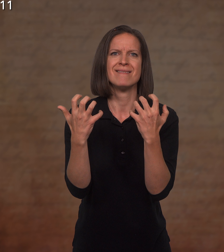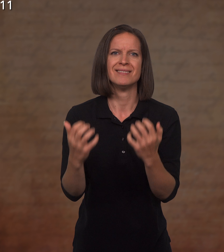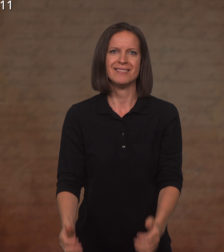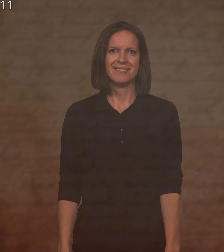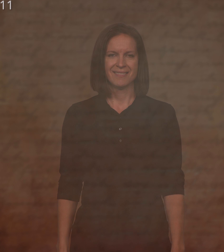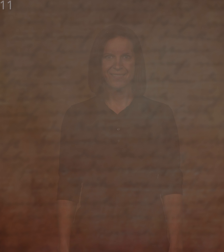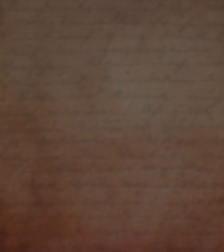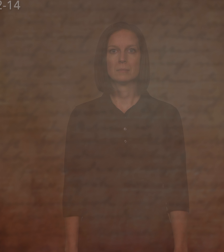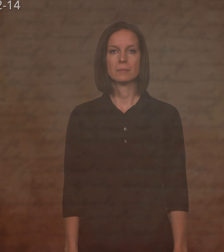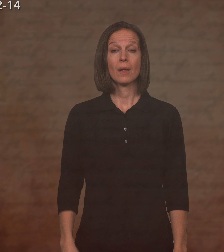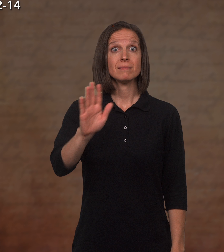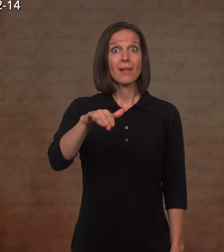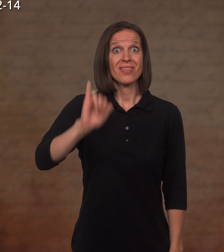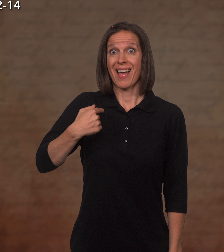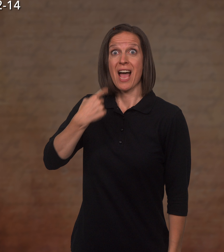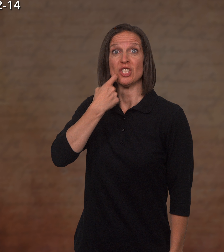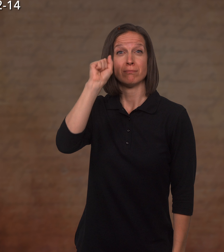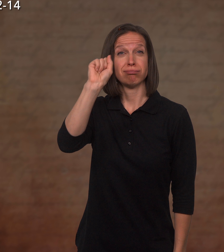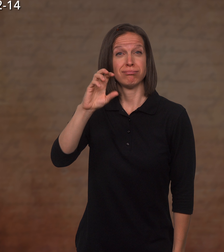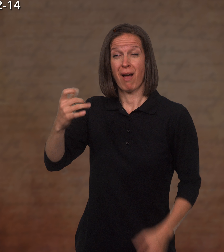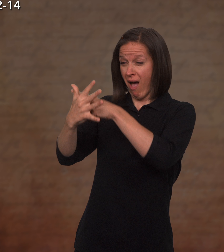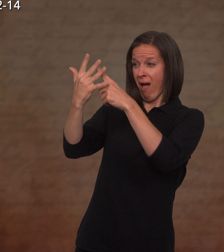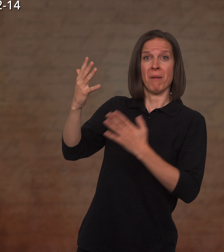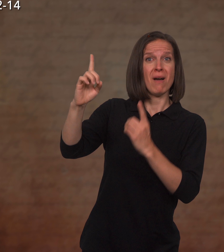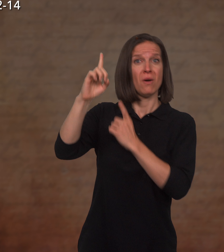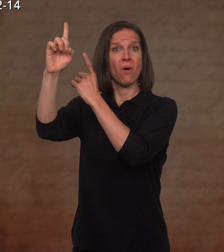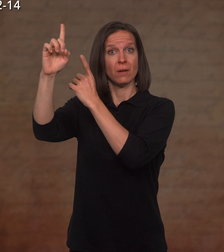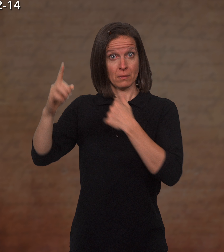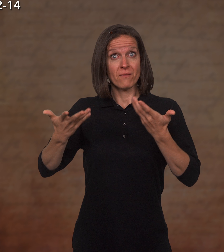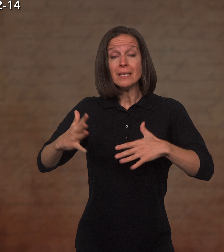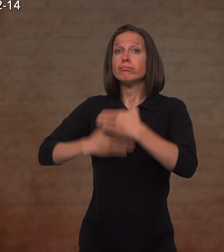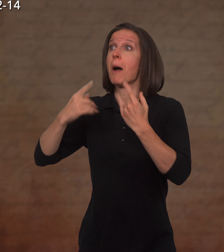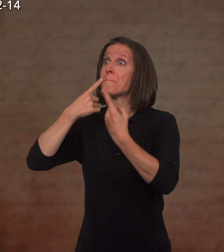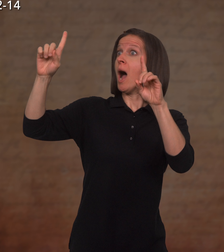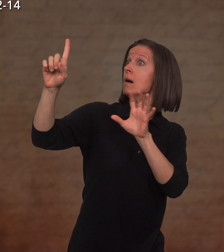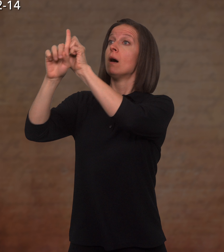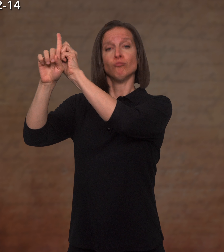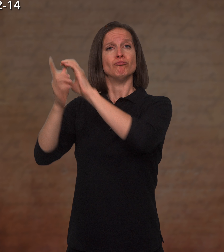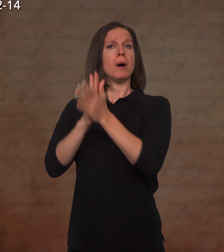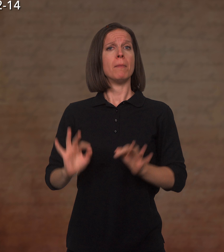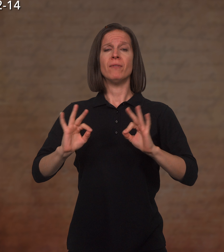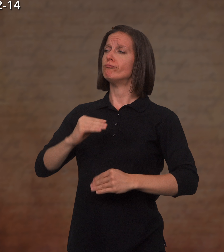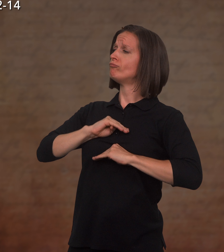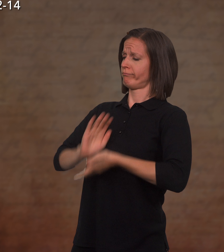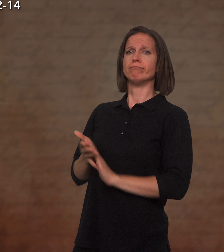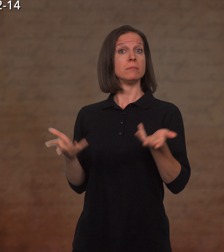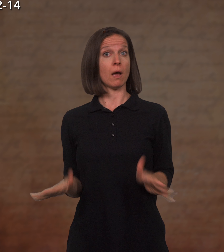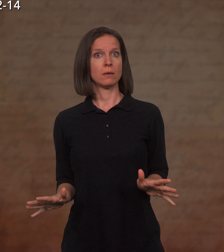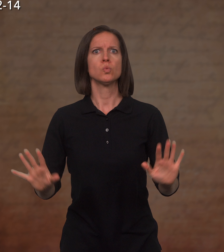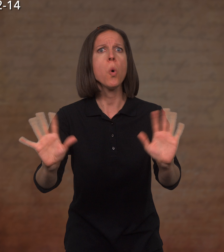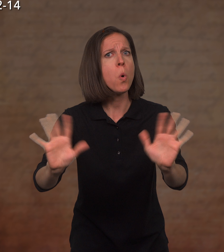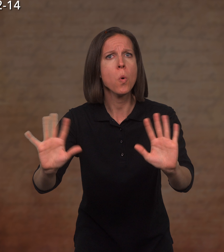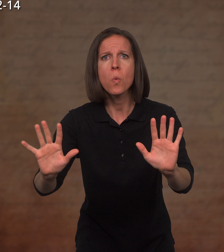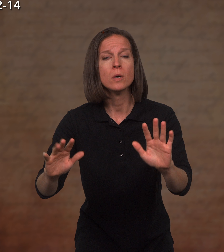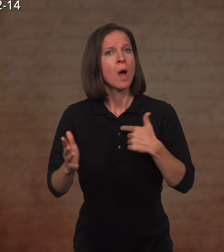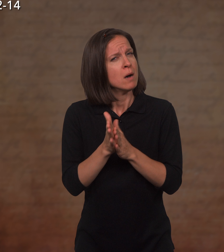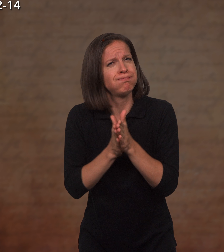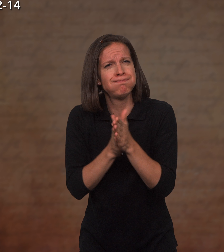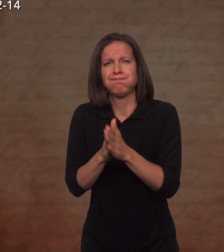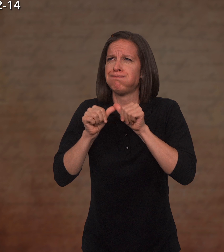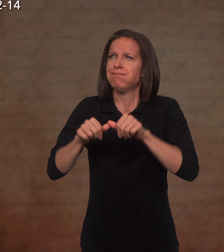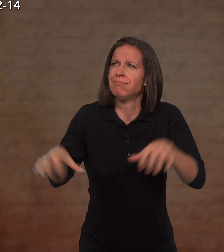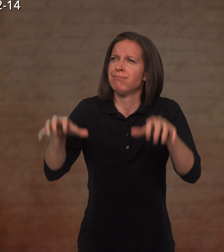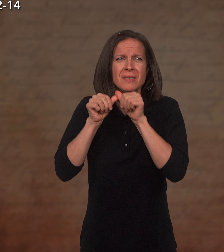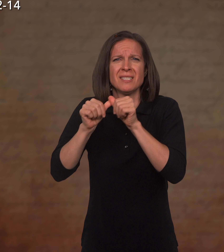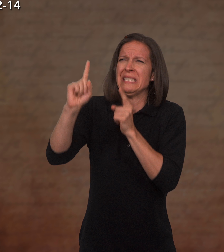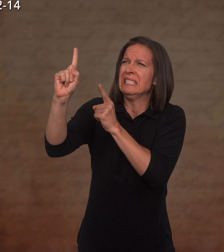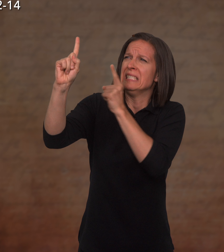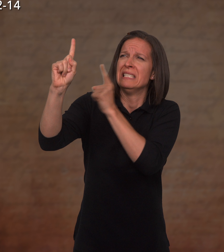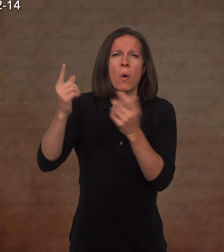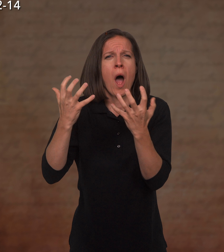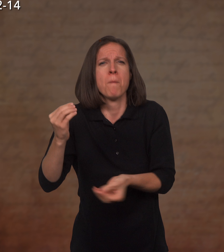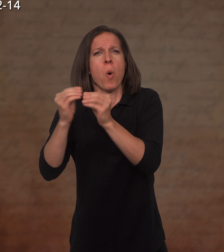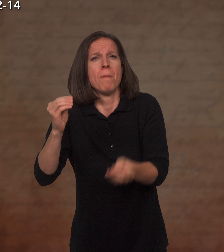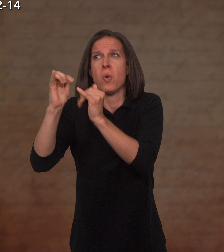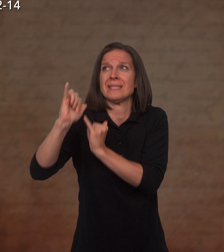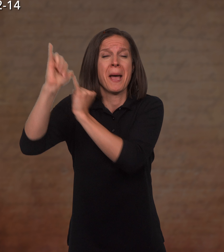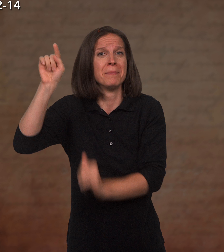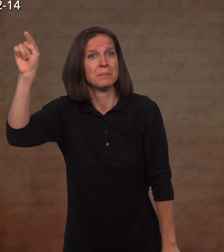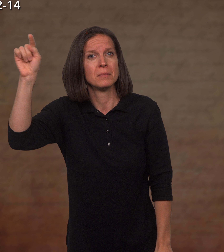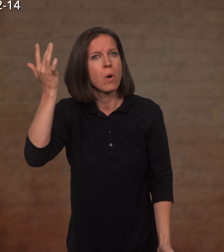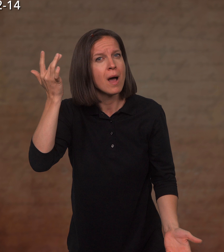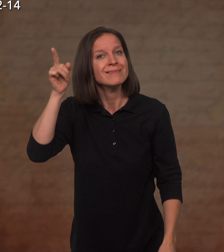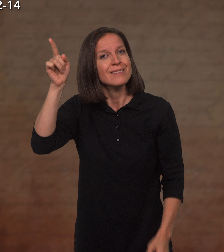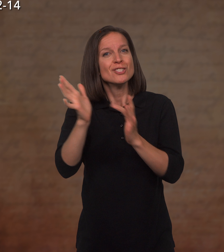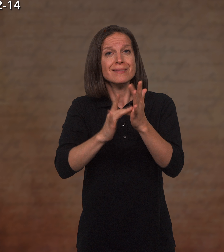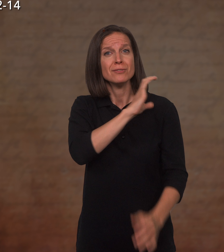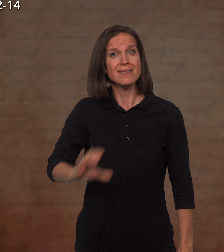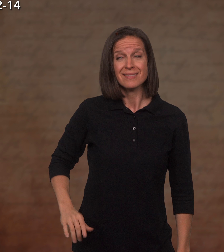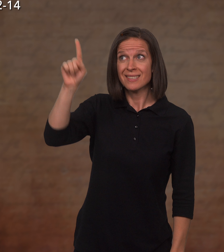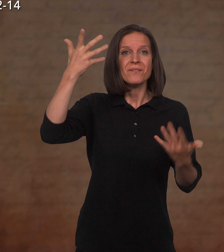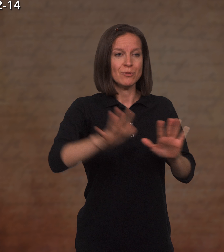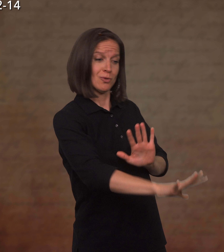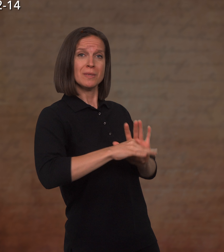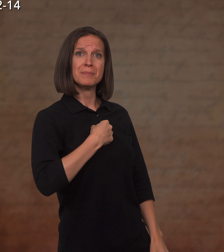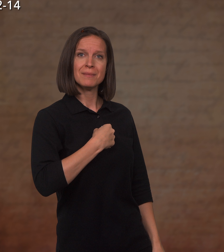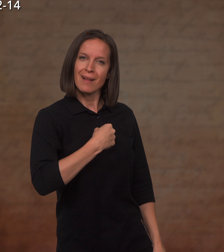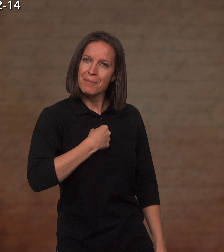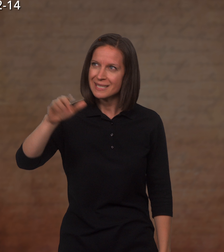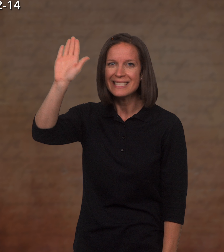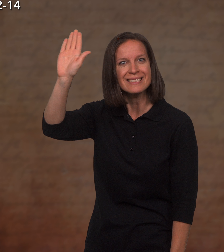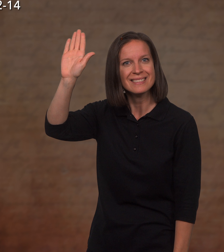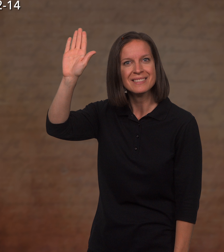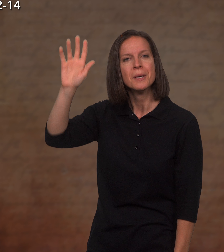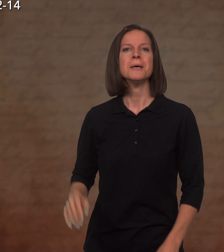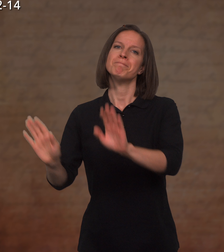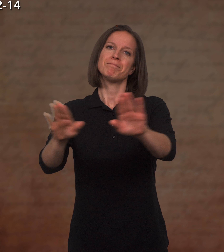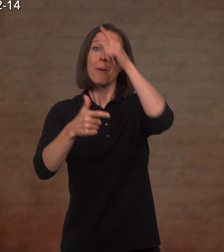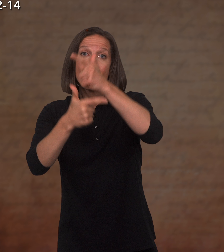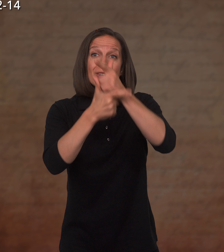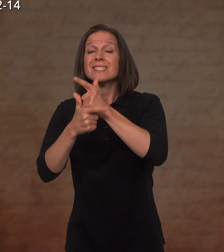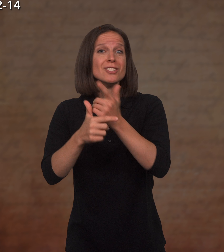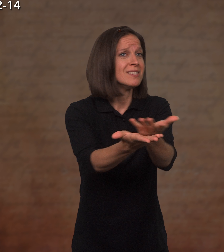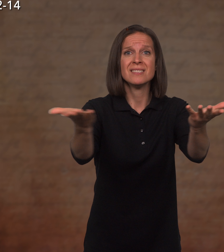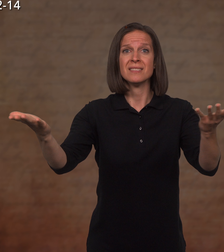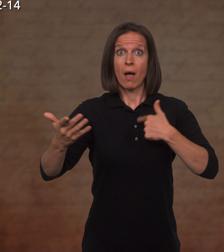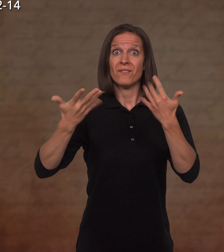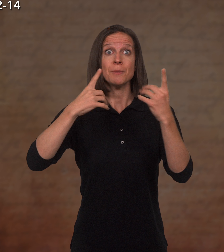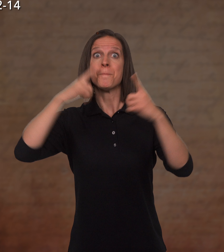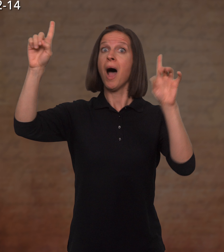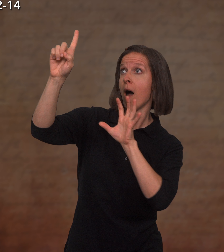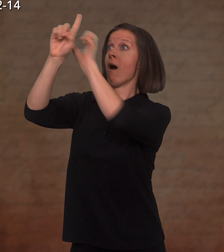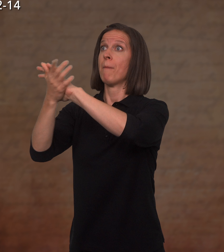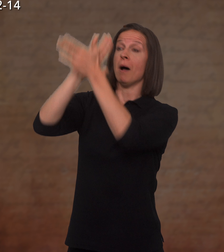Not that I have already obtained all this, or have already been made perfect, but I press on to take hold of that for which Christ Jesus took hold of me.